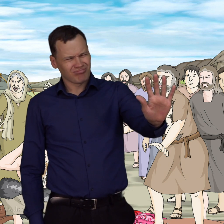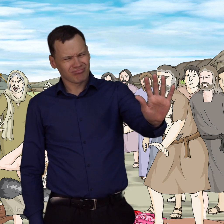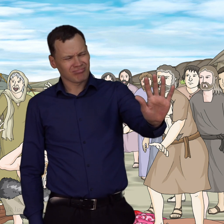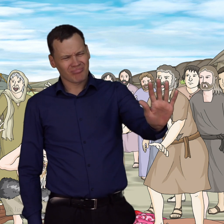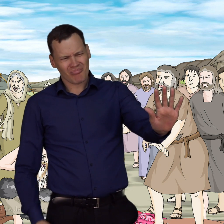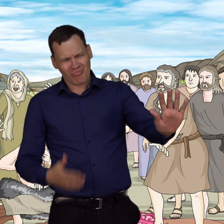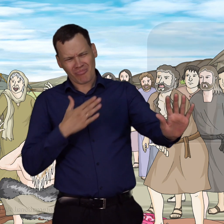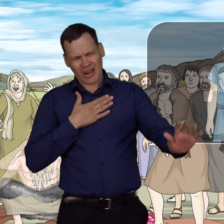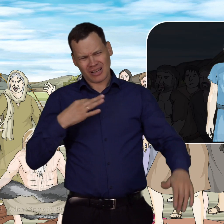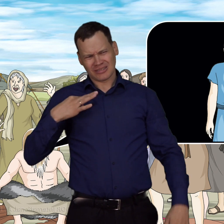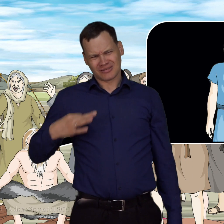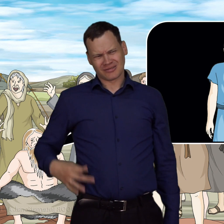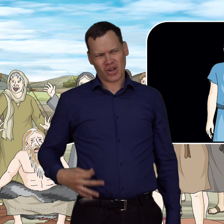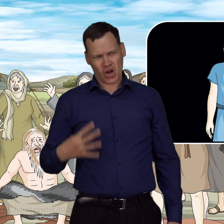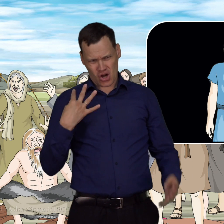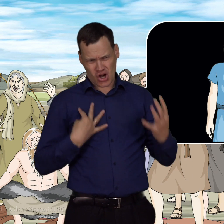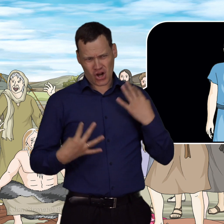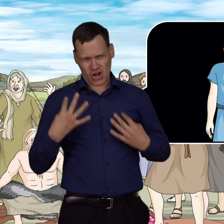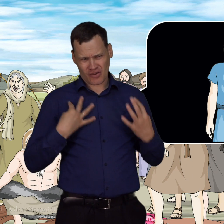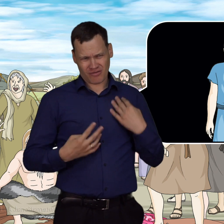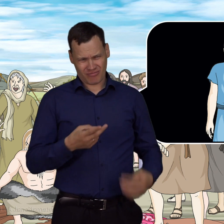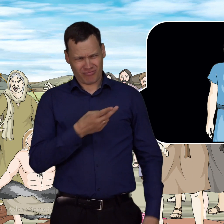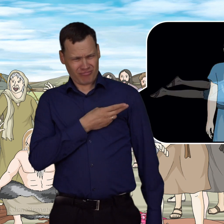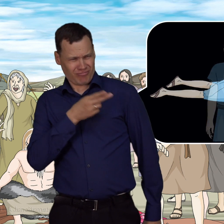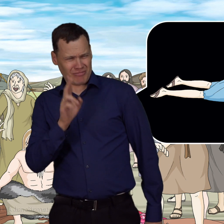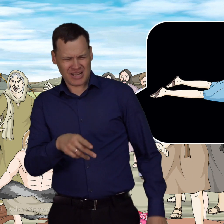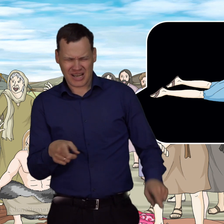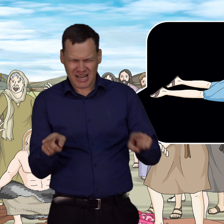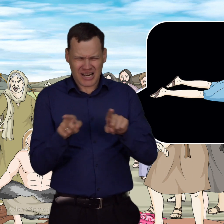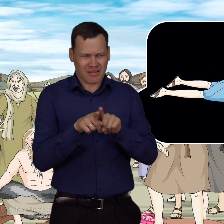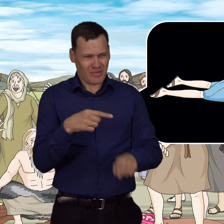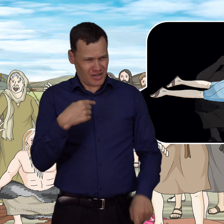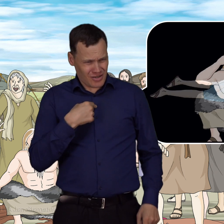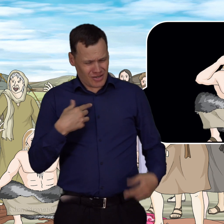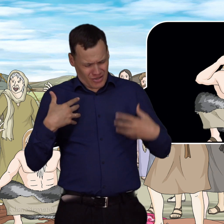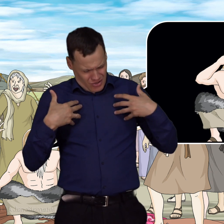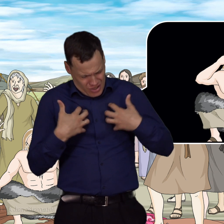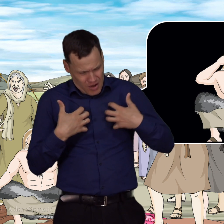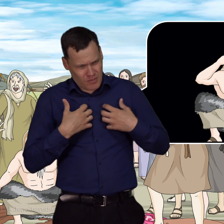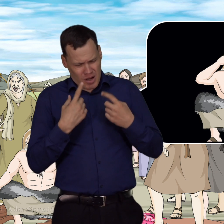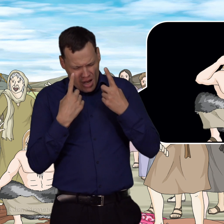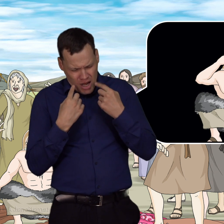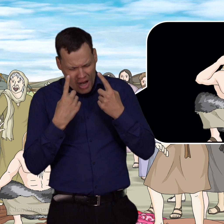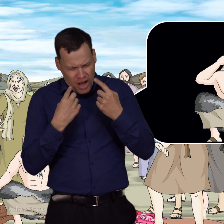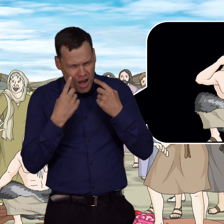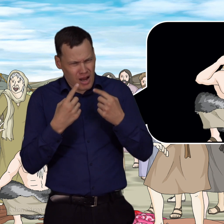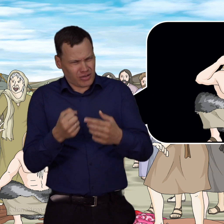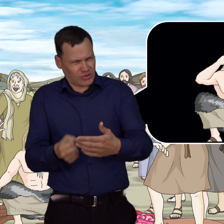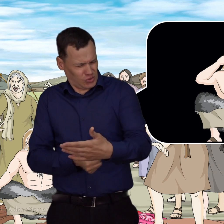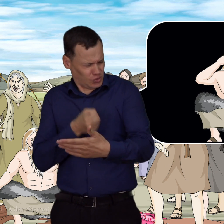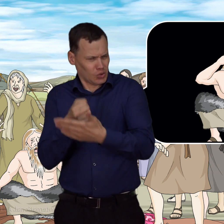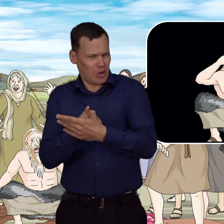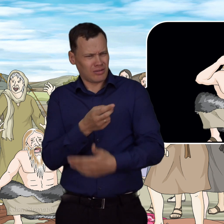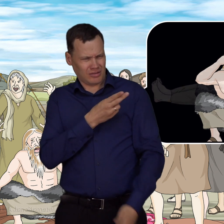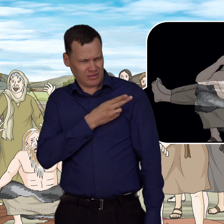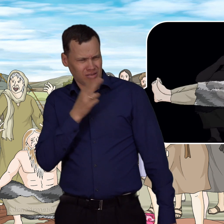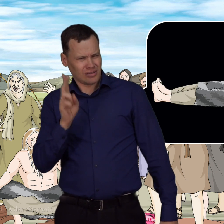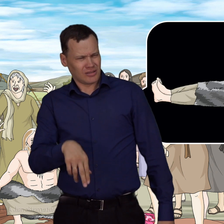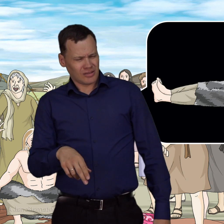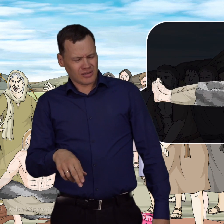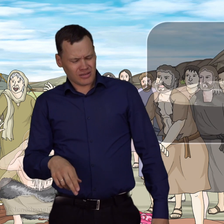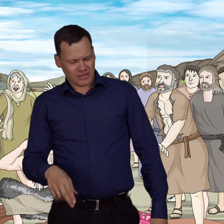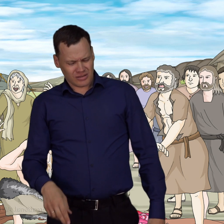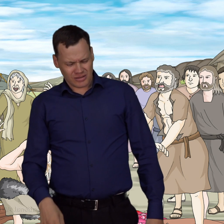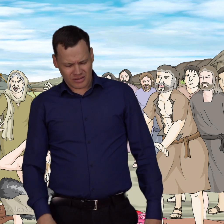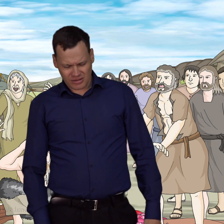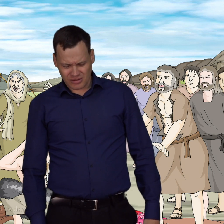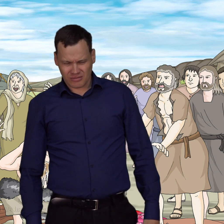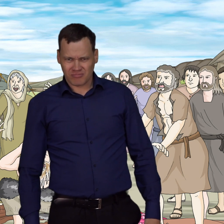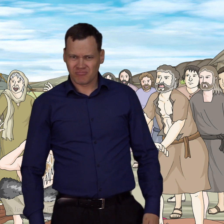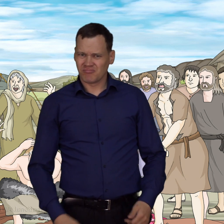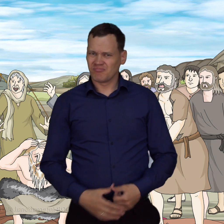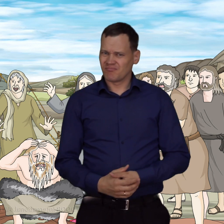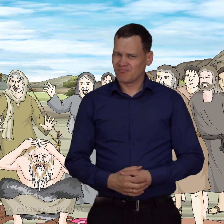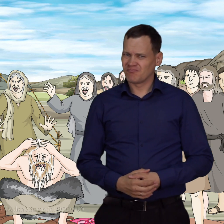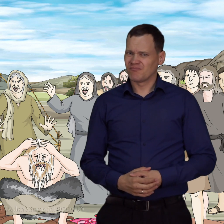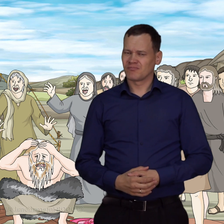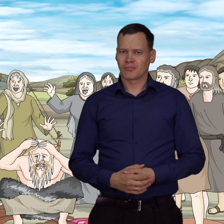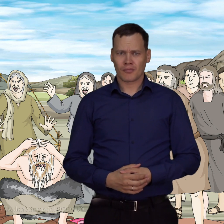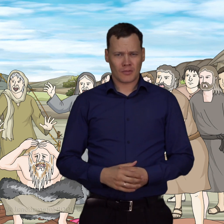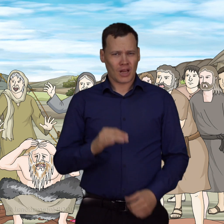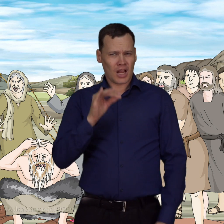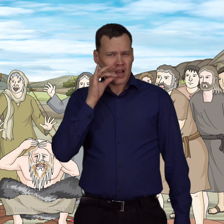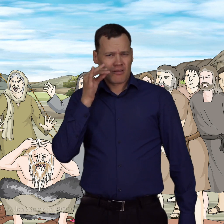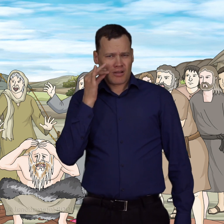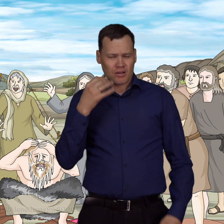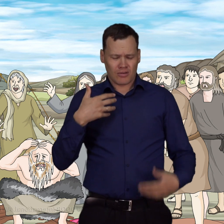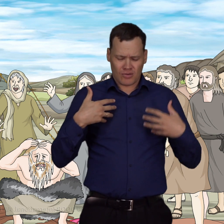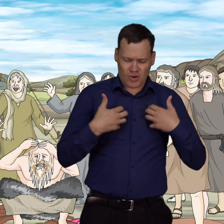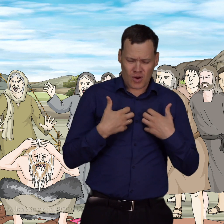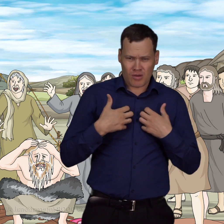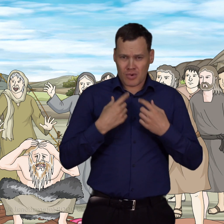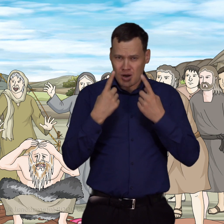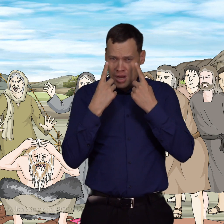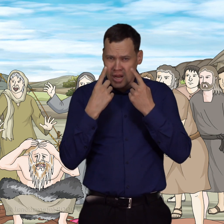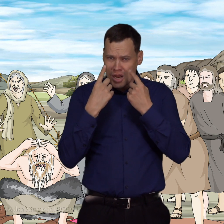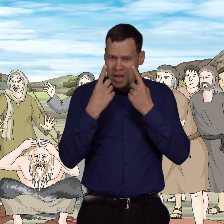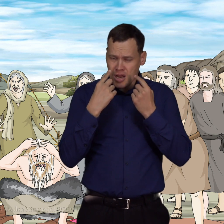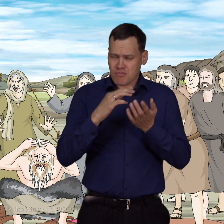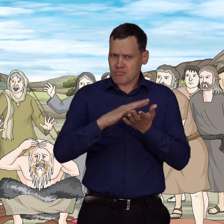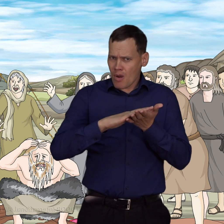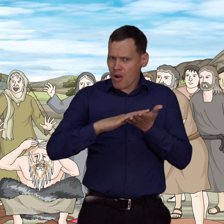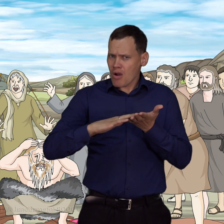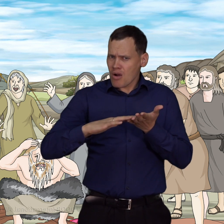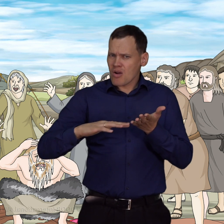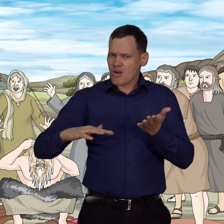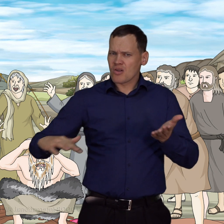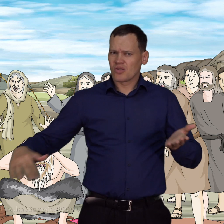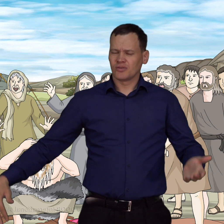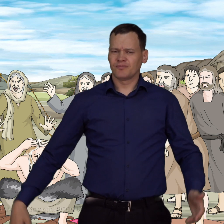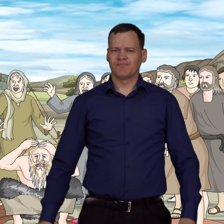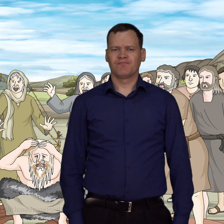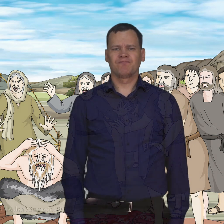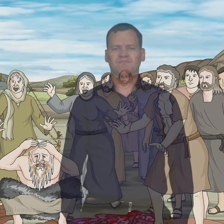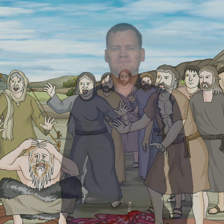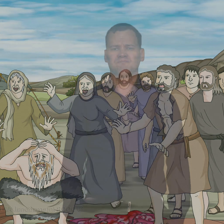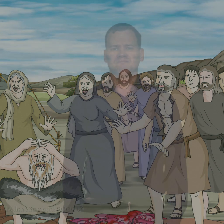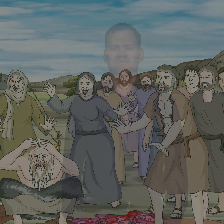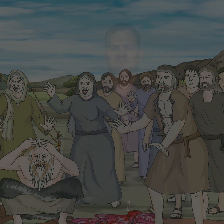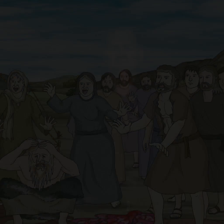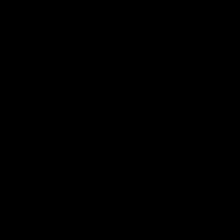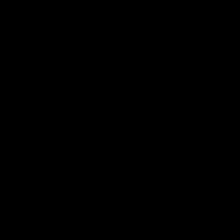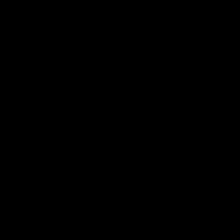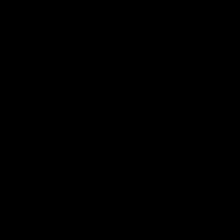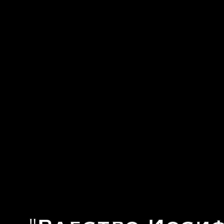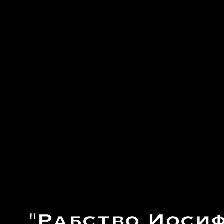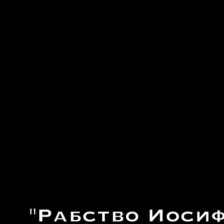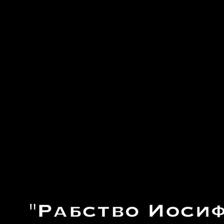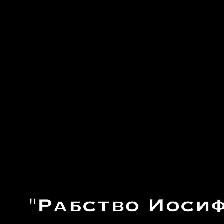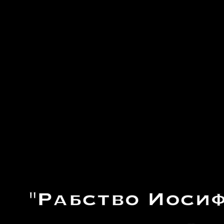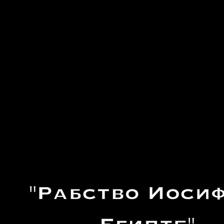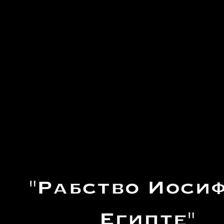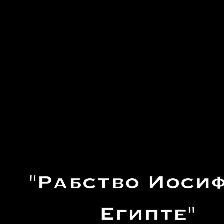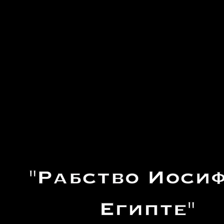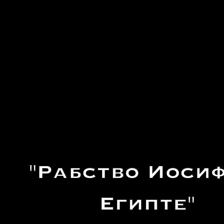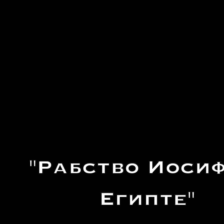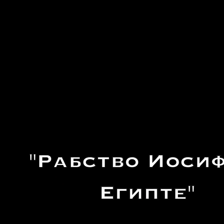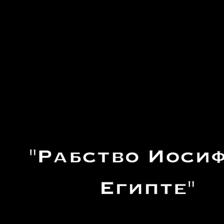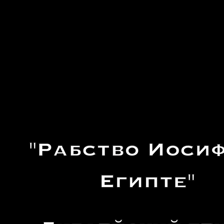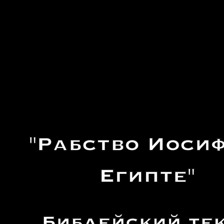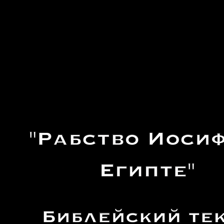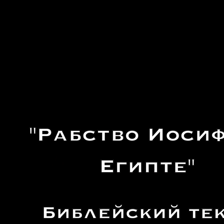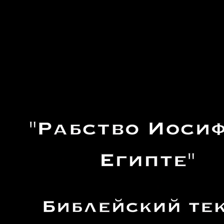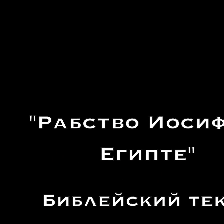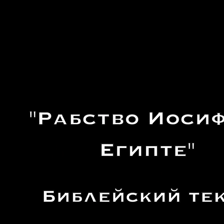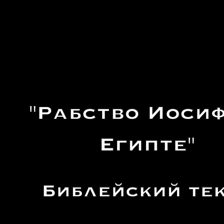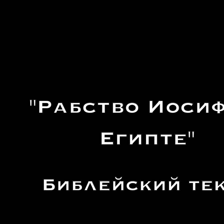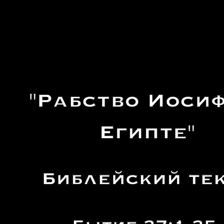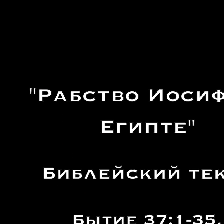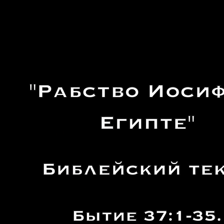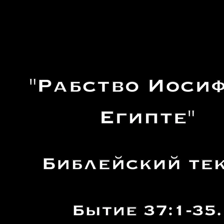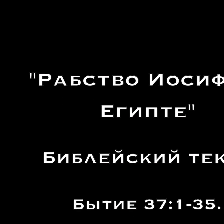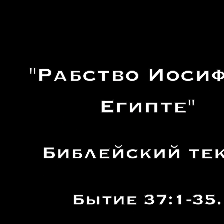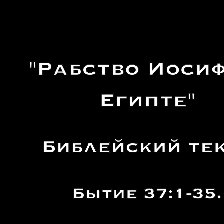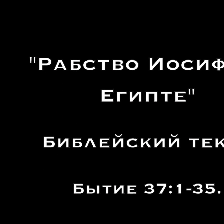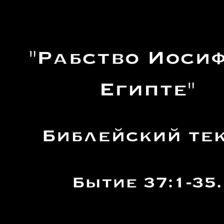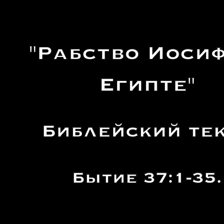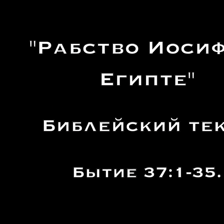“I will go down to Sheol mourning for my son.” So his father wept for him.